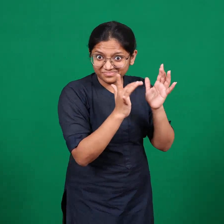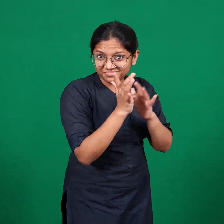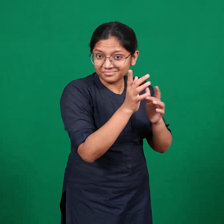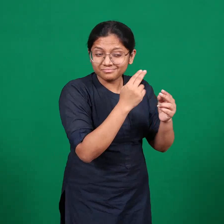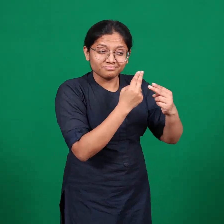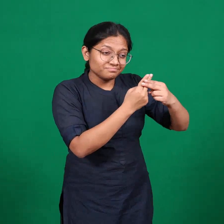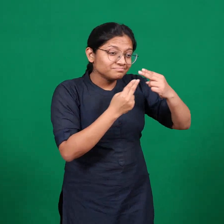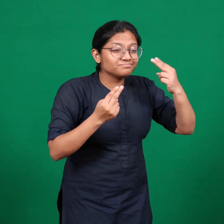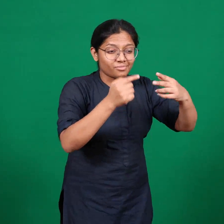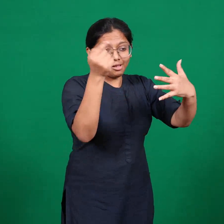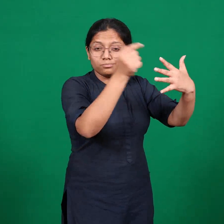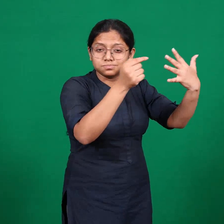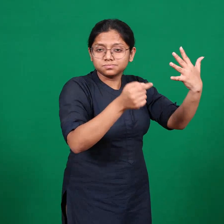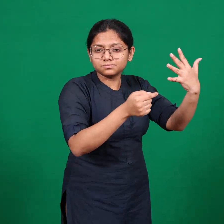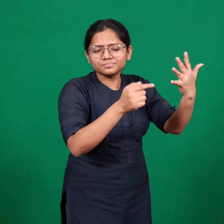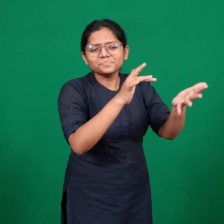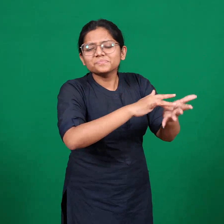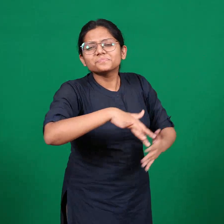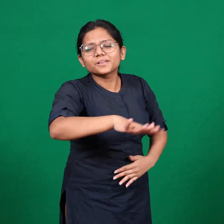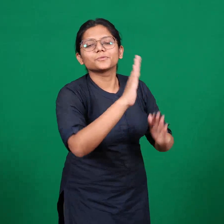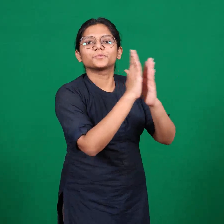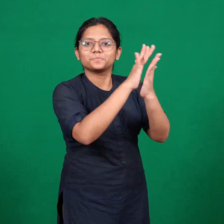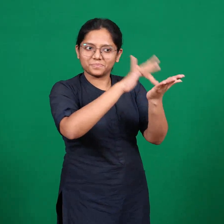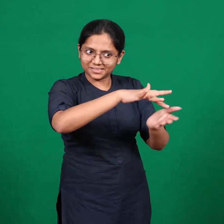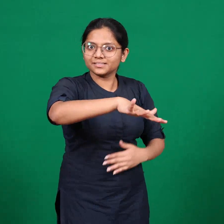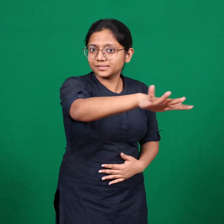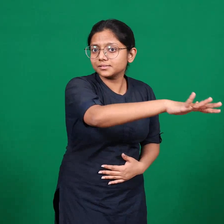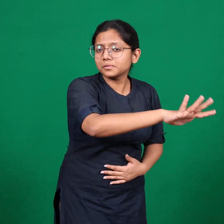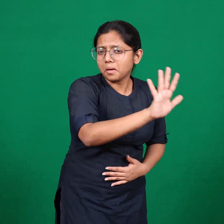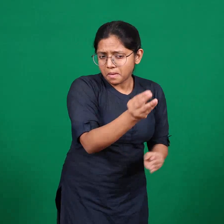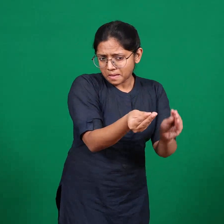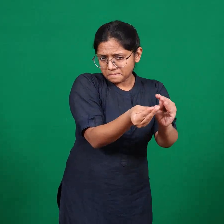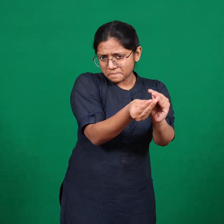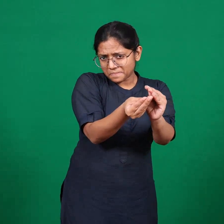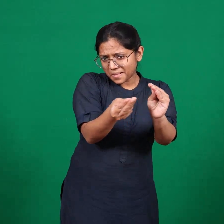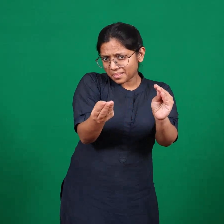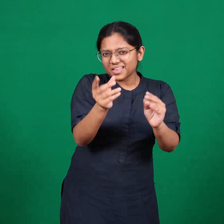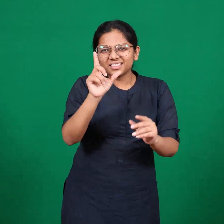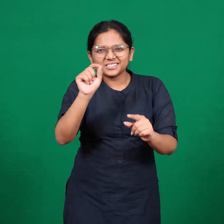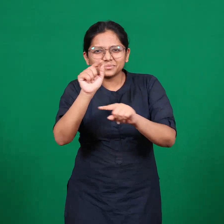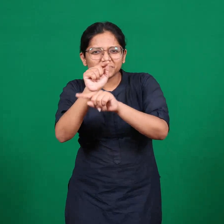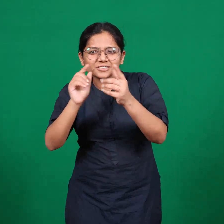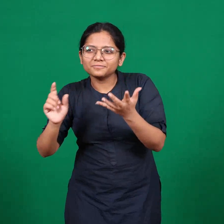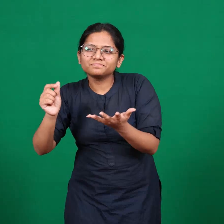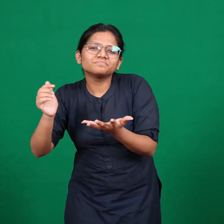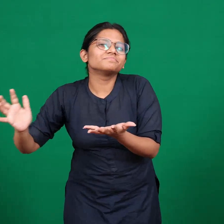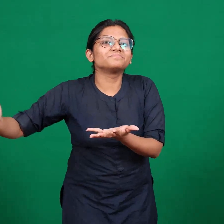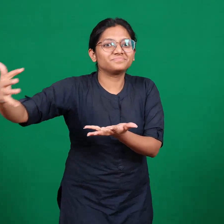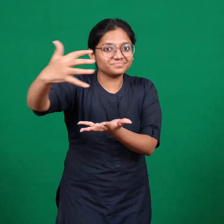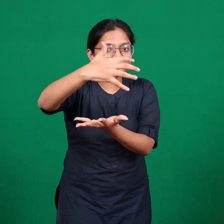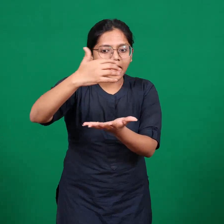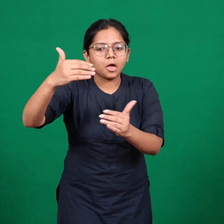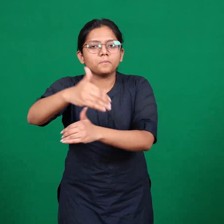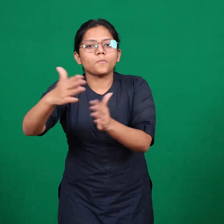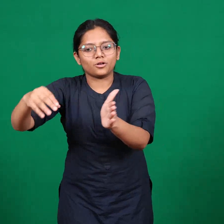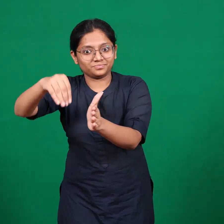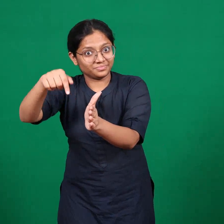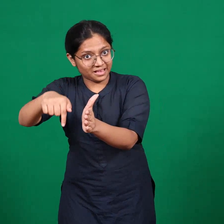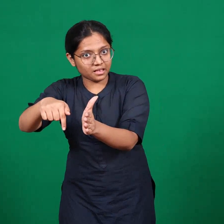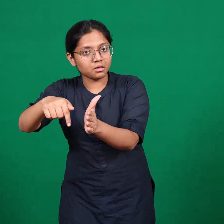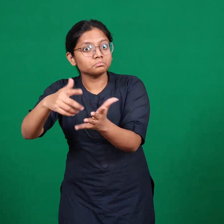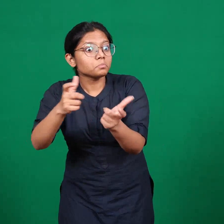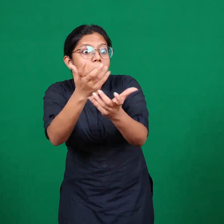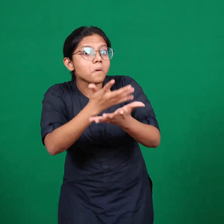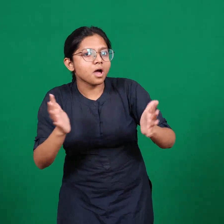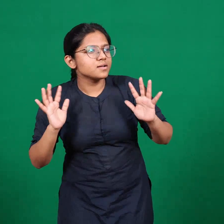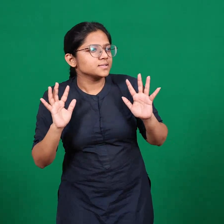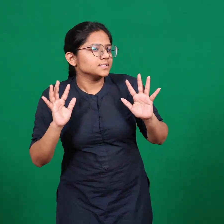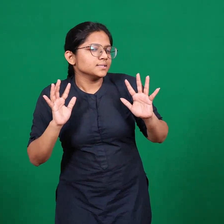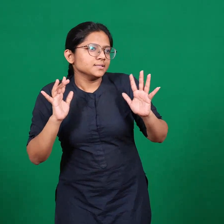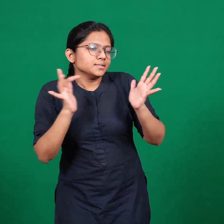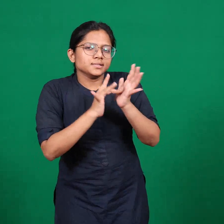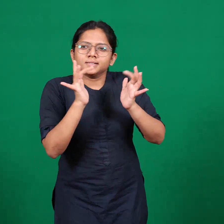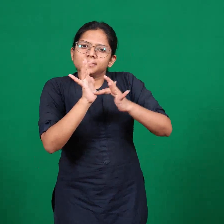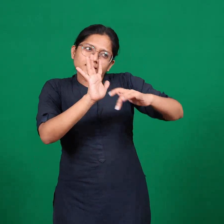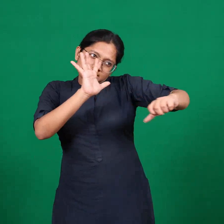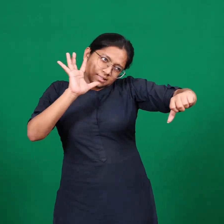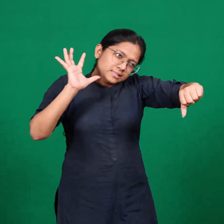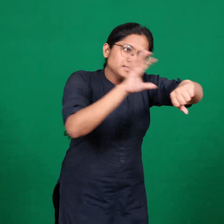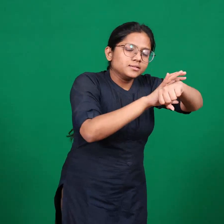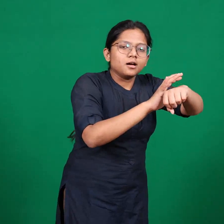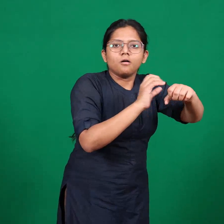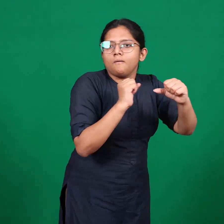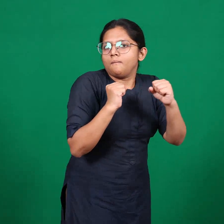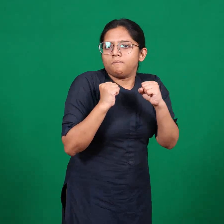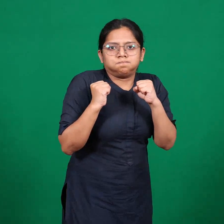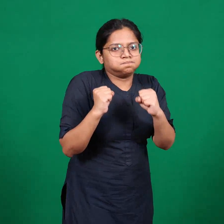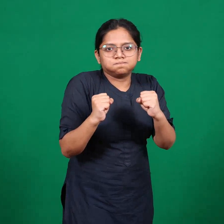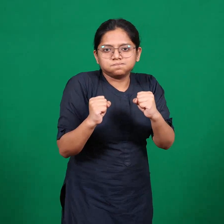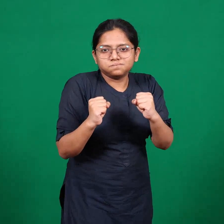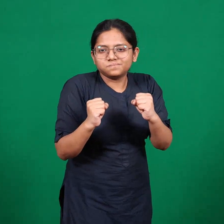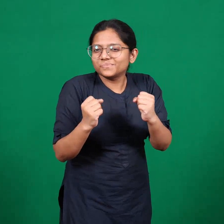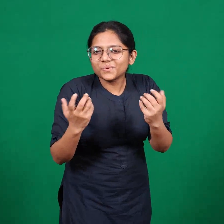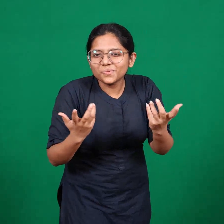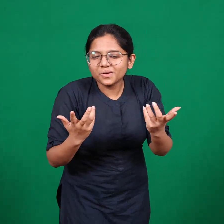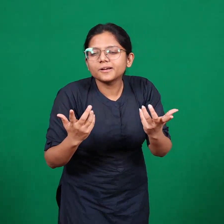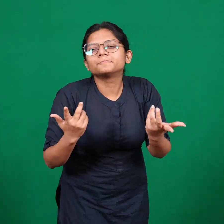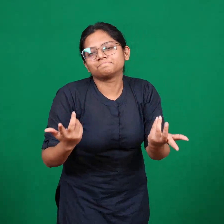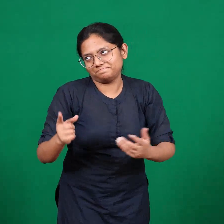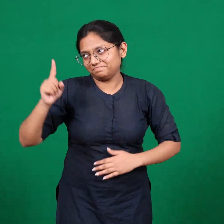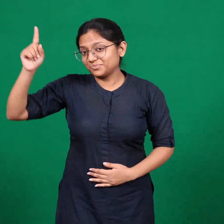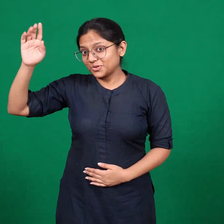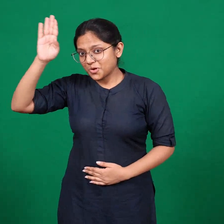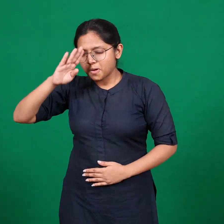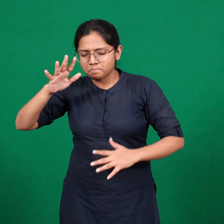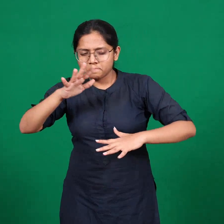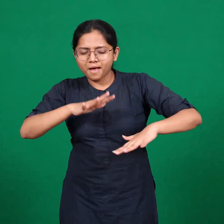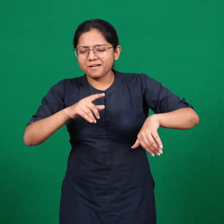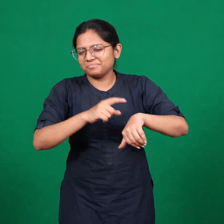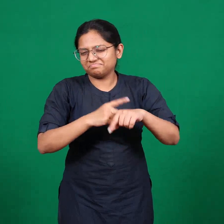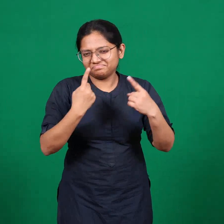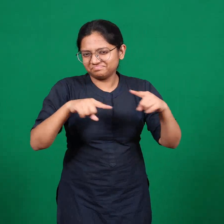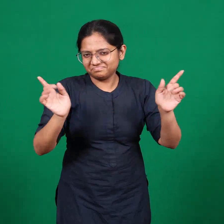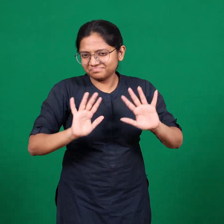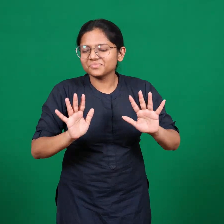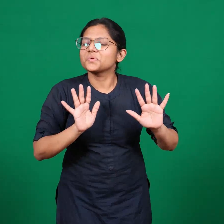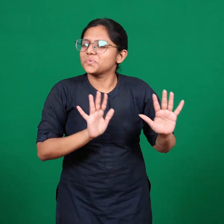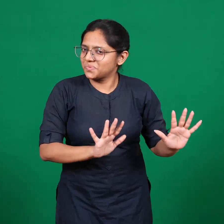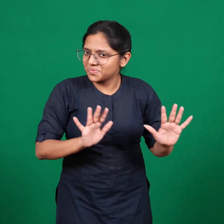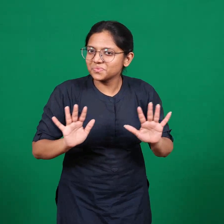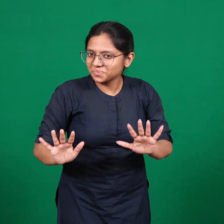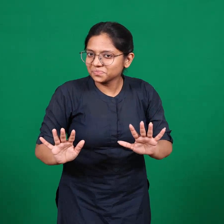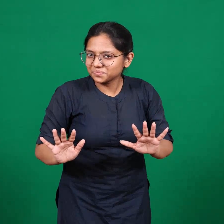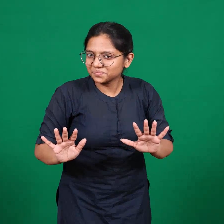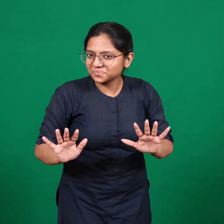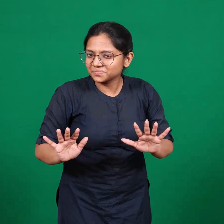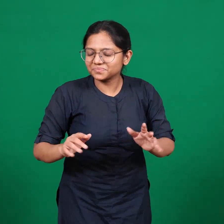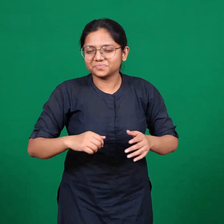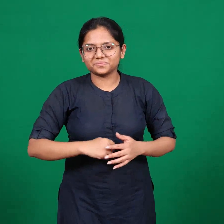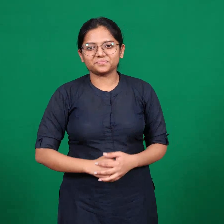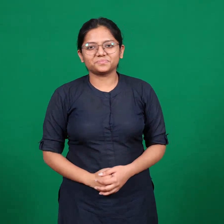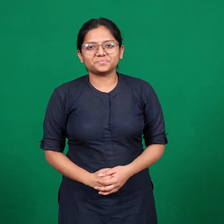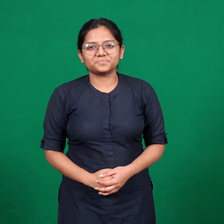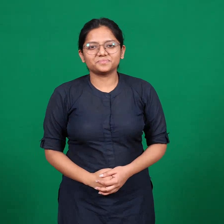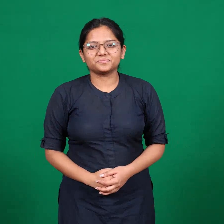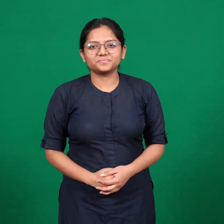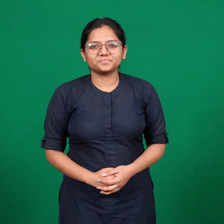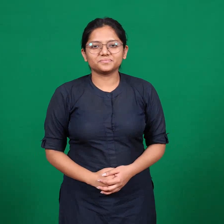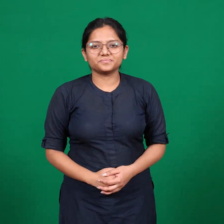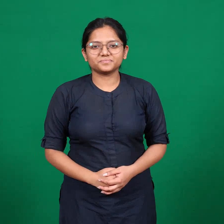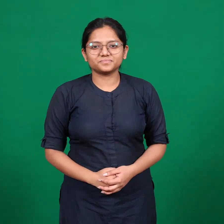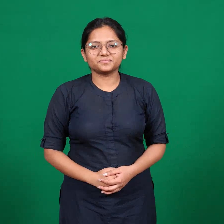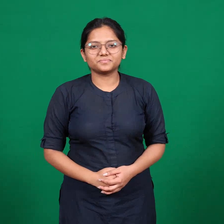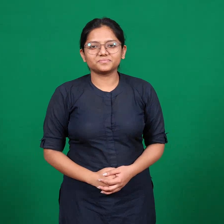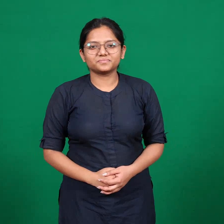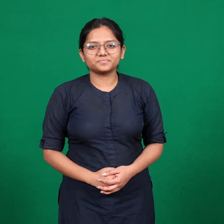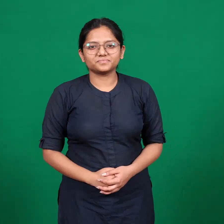He spoke these words while teaching in the temple courts, near the treasury. Yet no one seized Him, because His hour had not yet come.